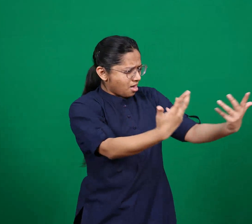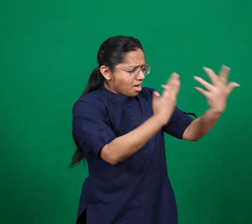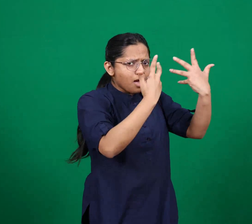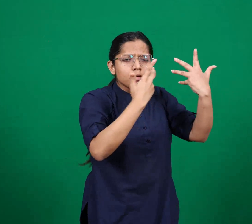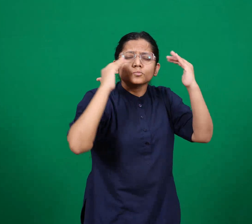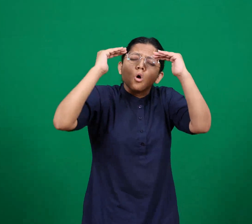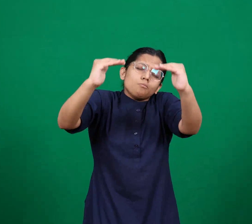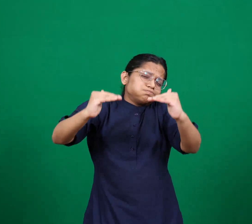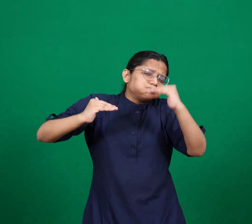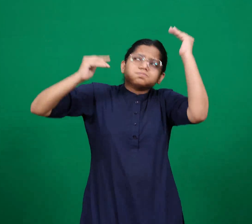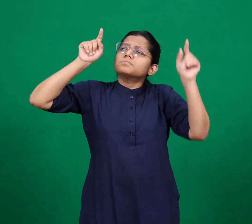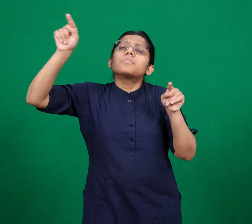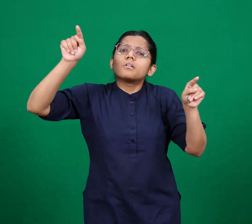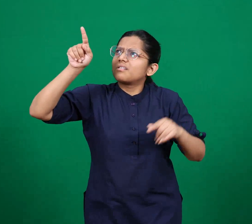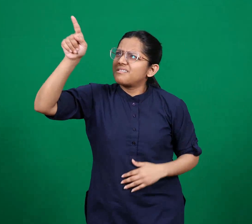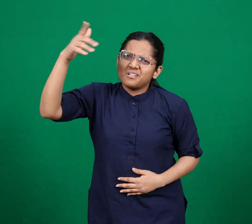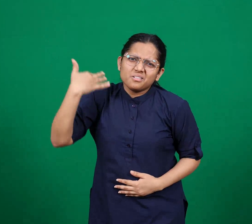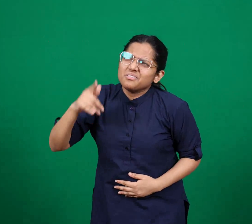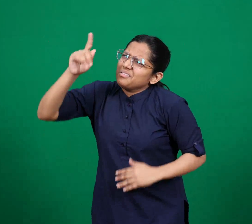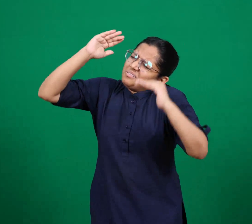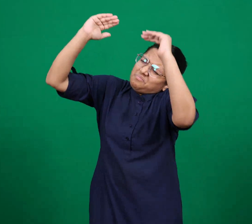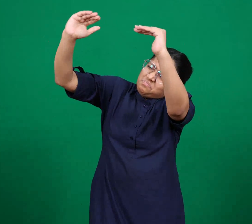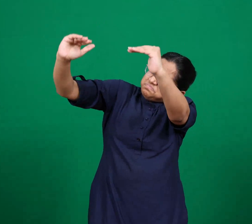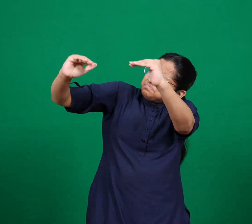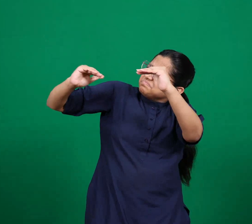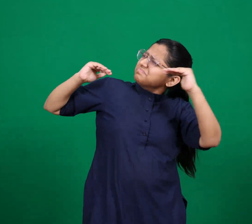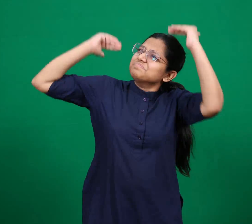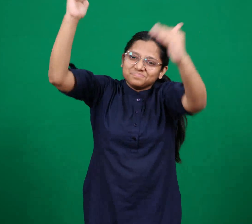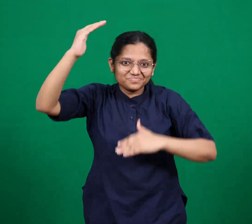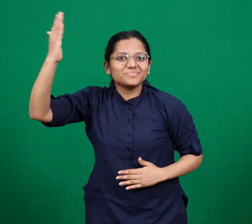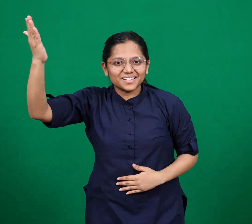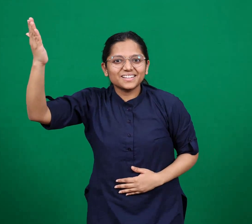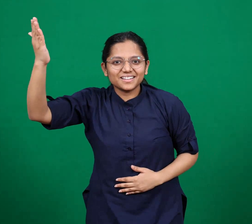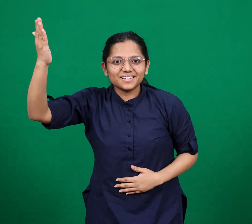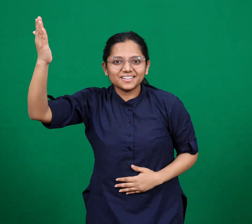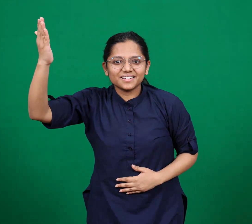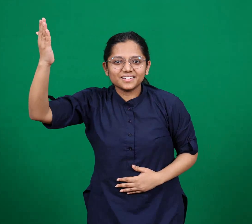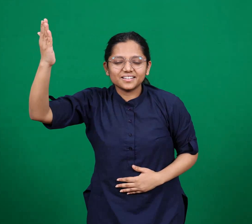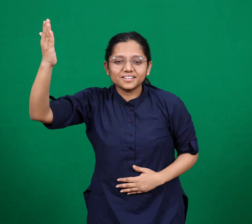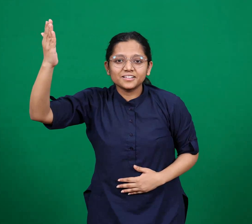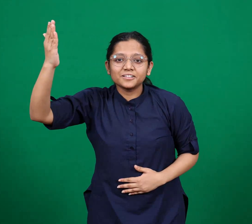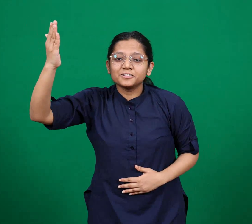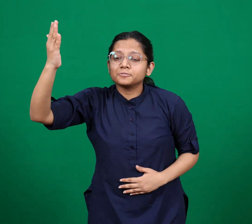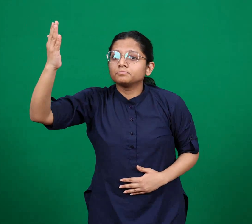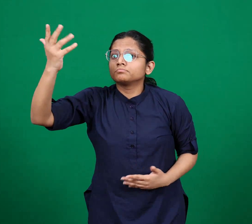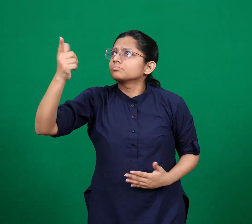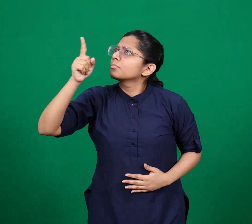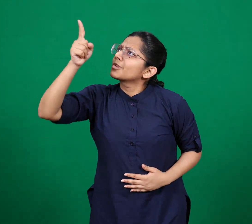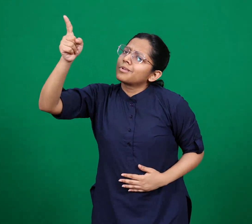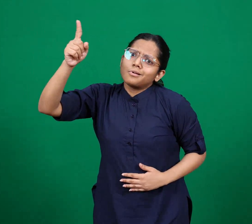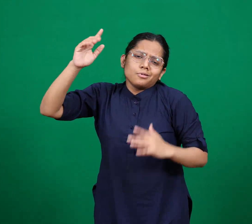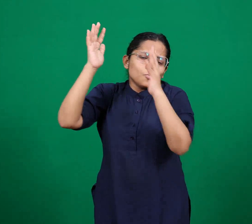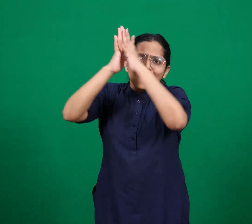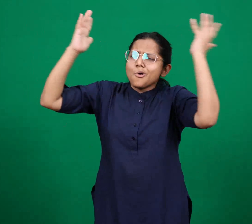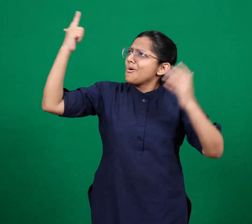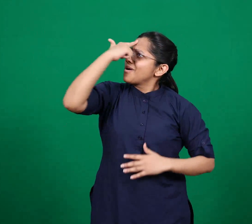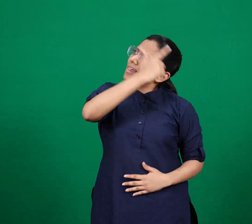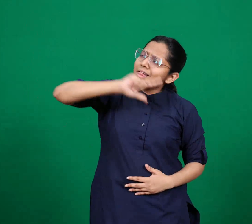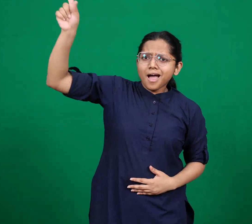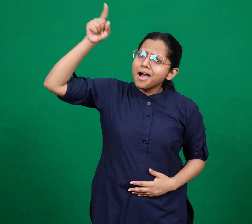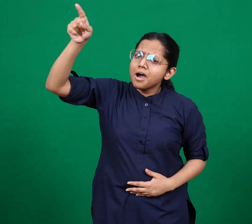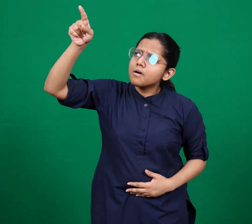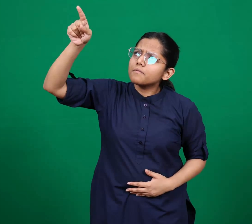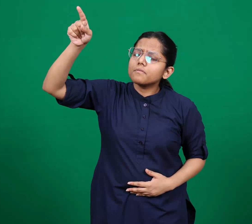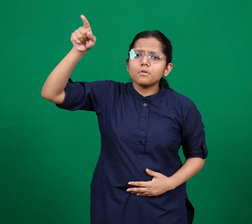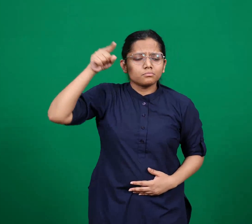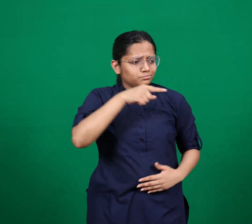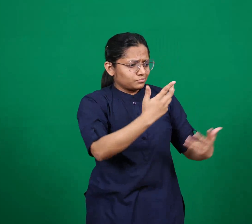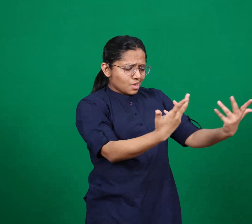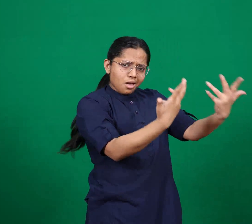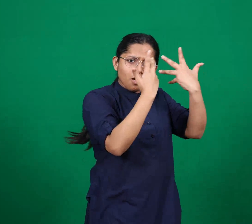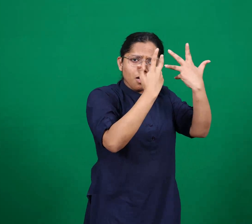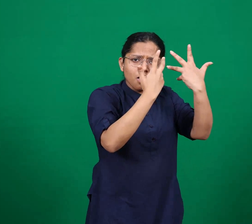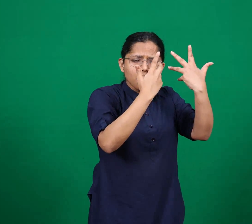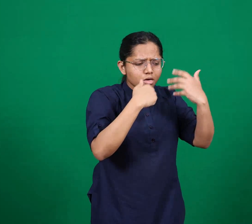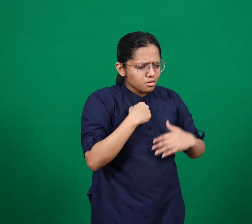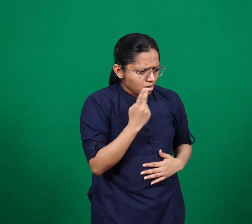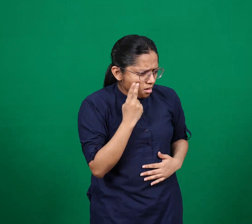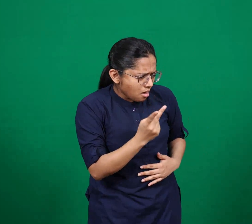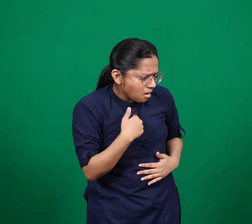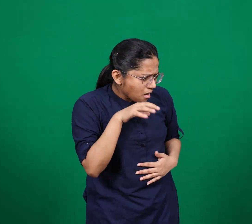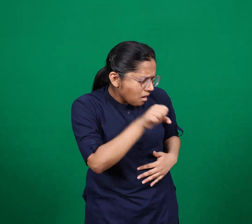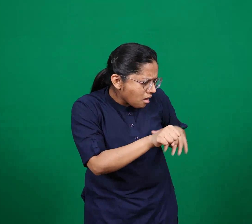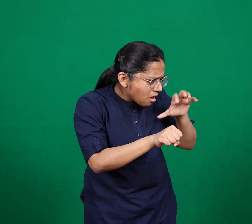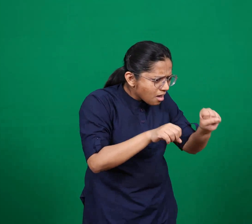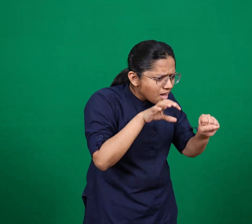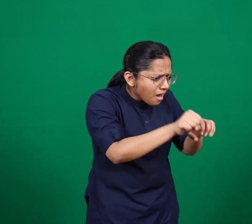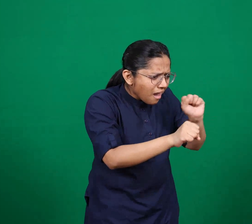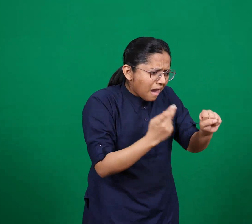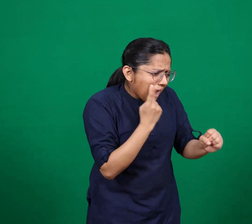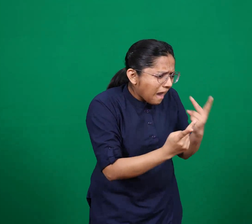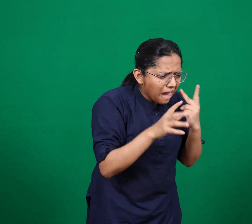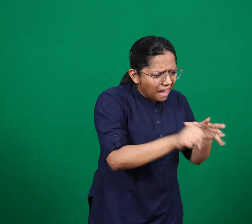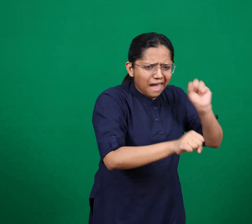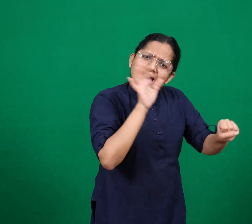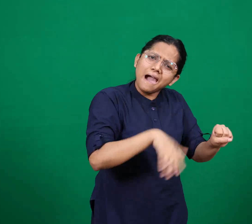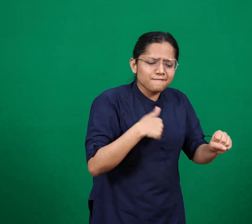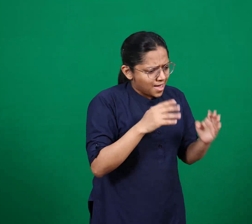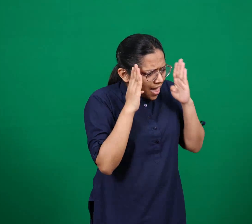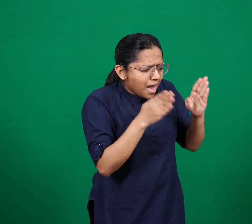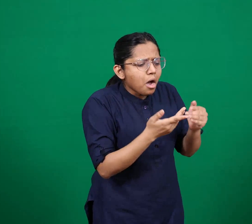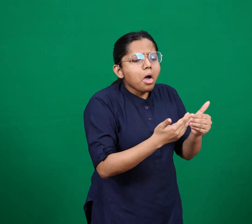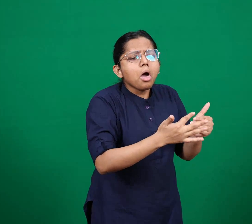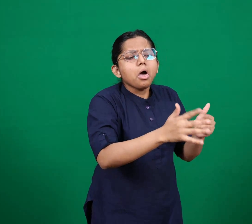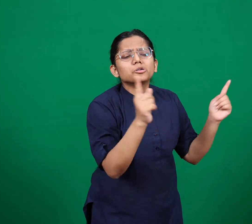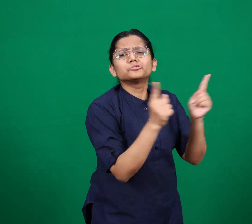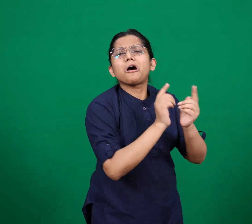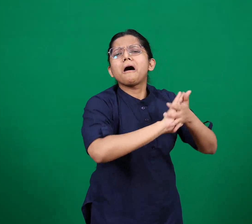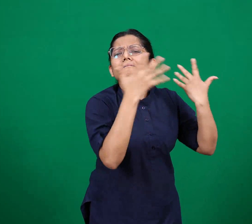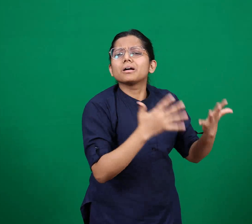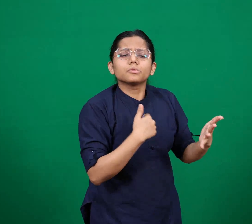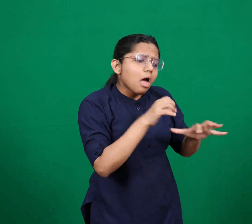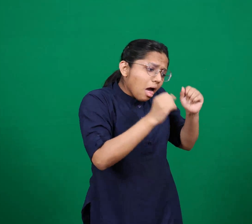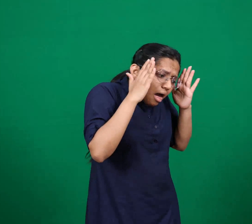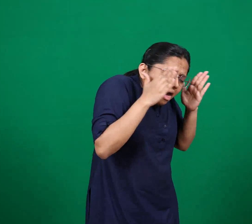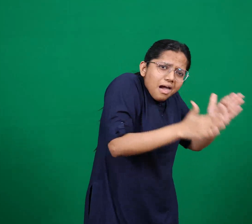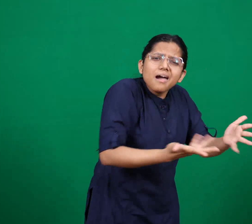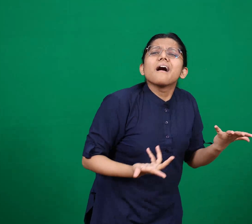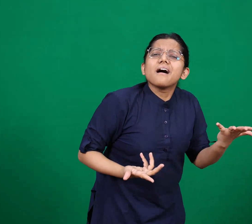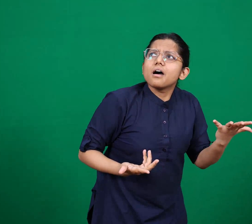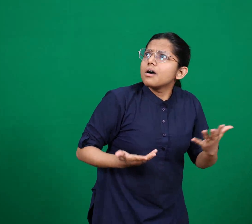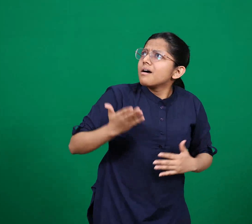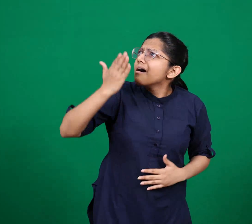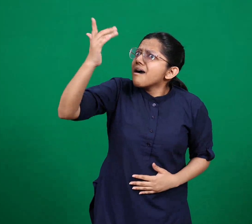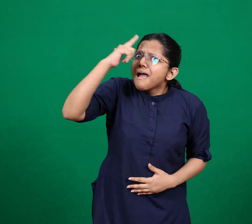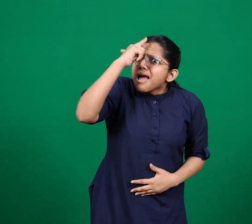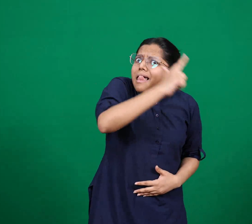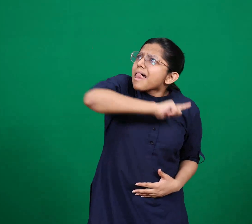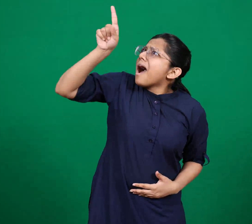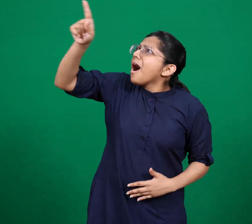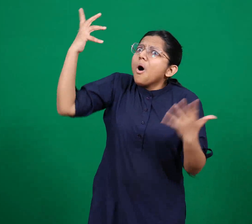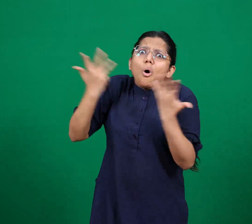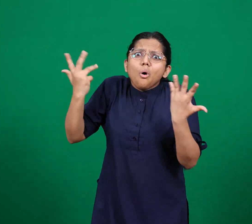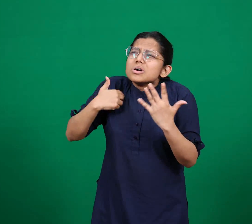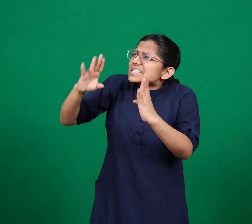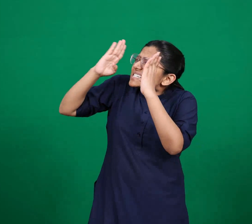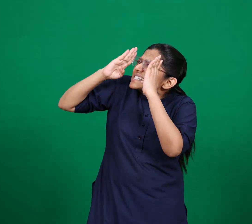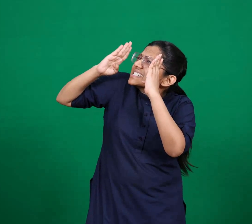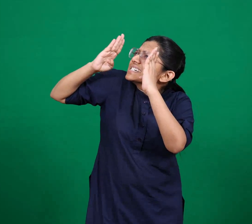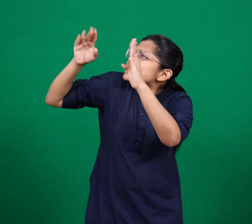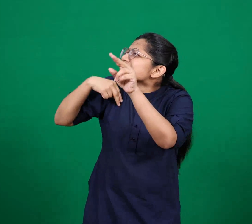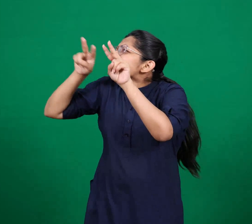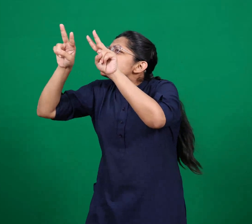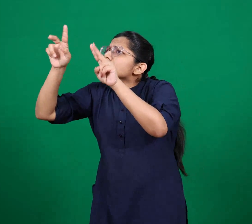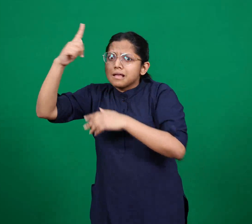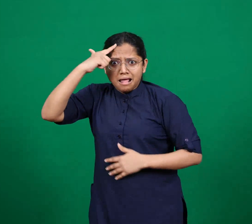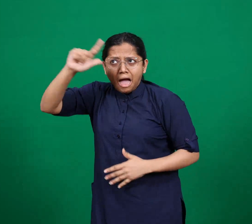So we fix our eyes not on what is seen, but on what is unseen.